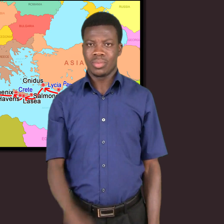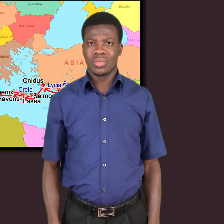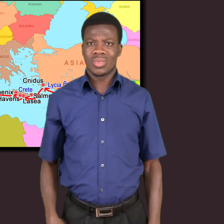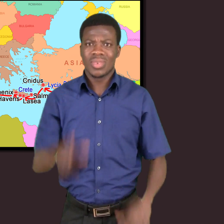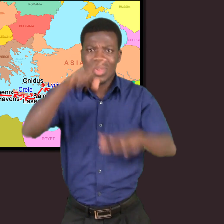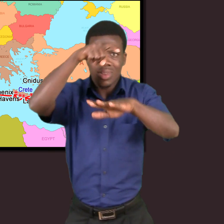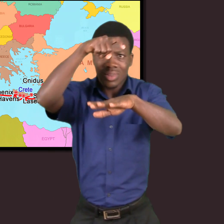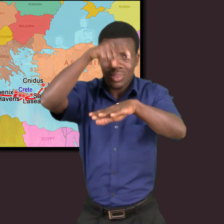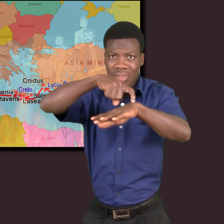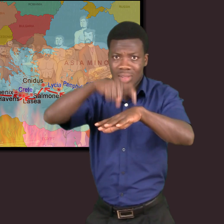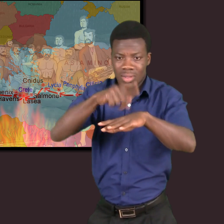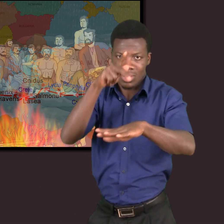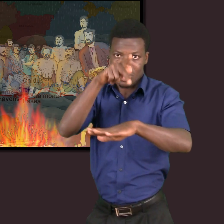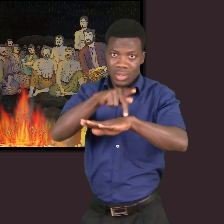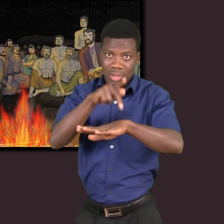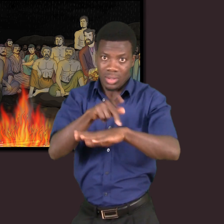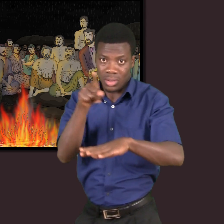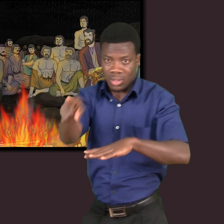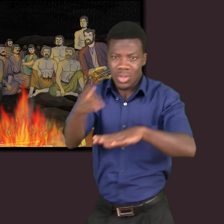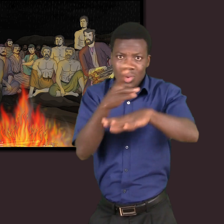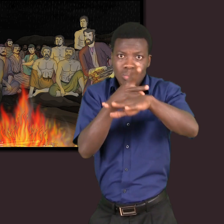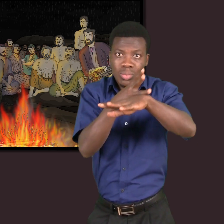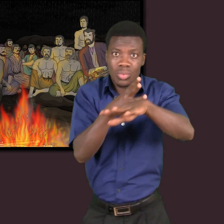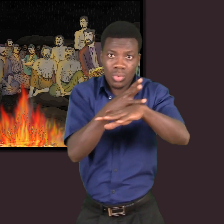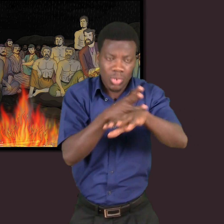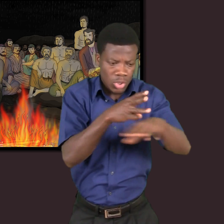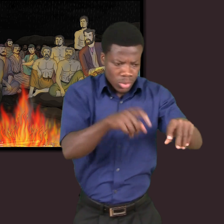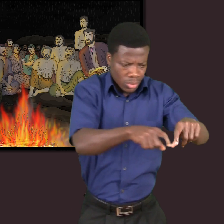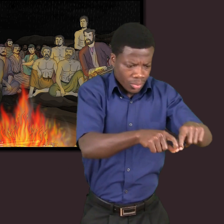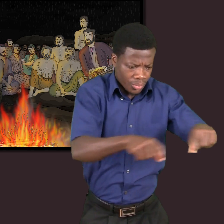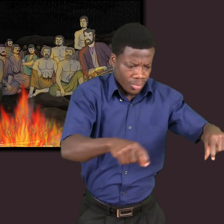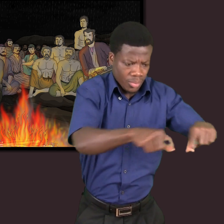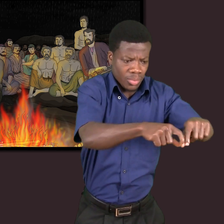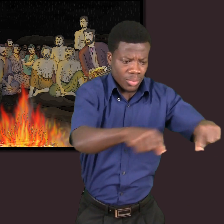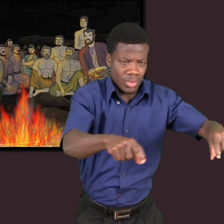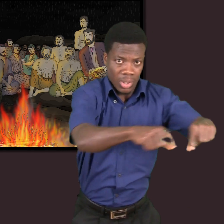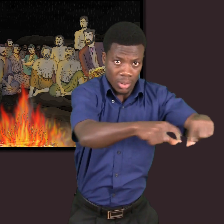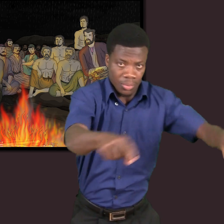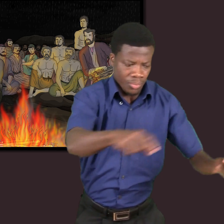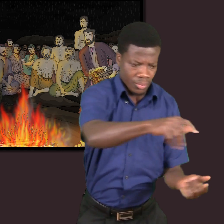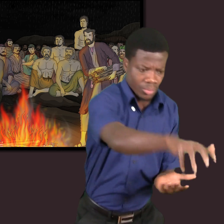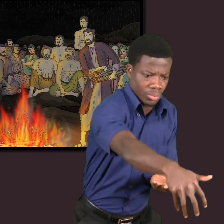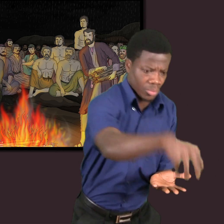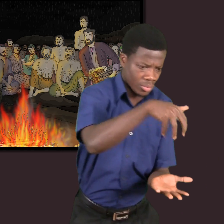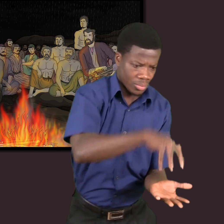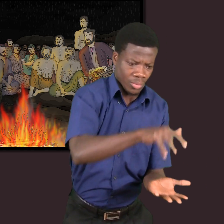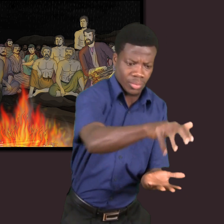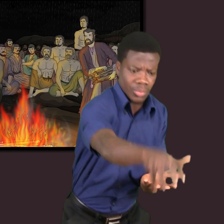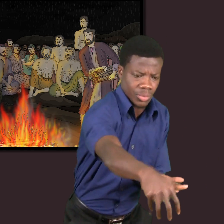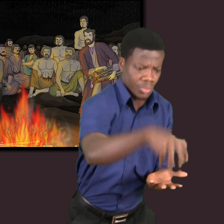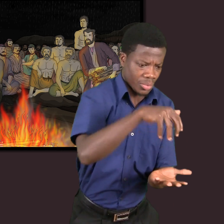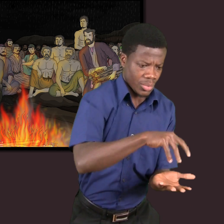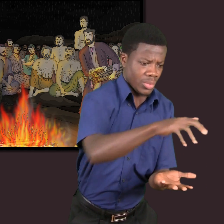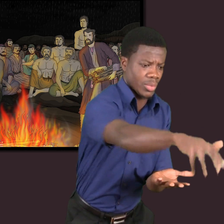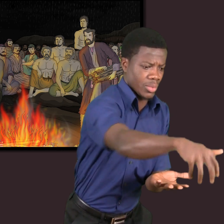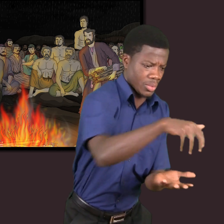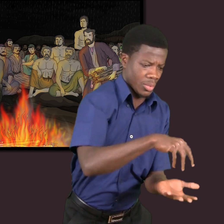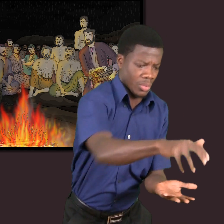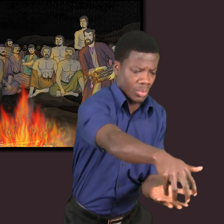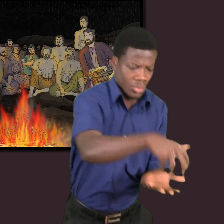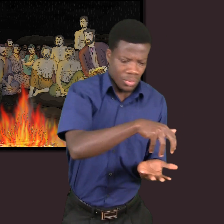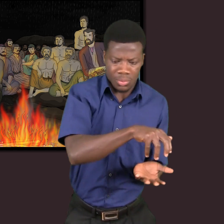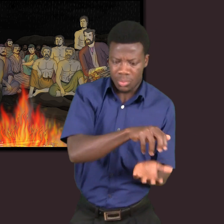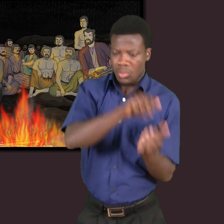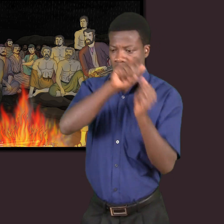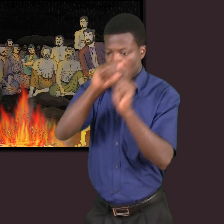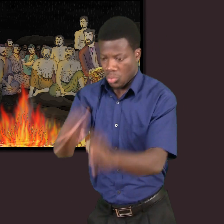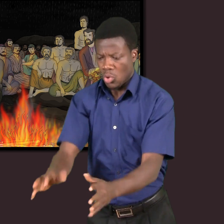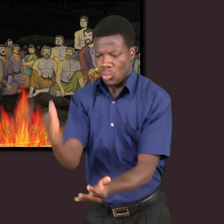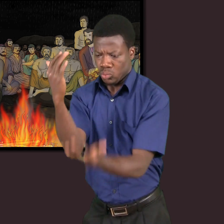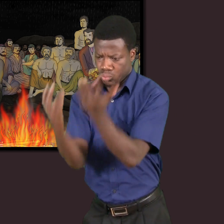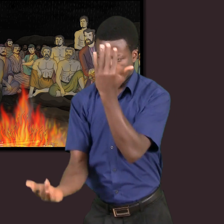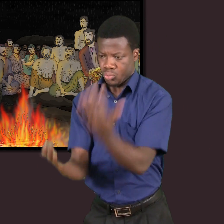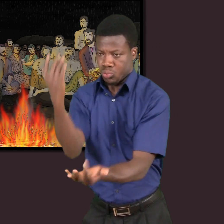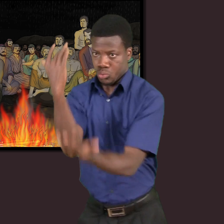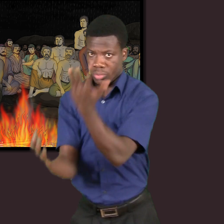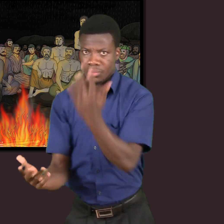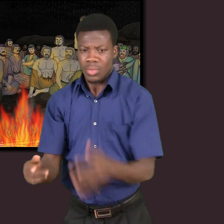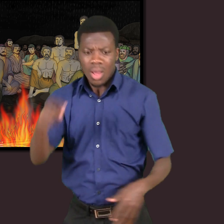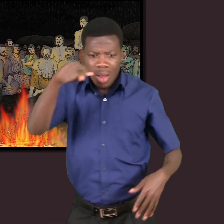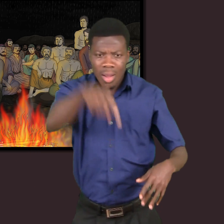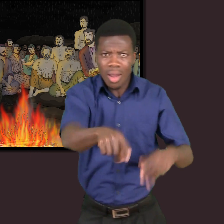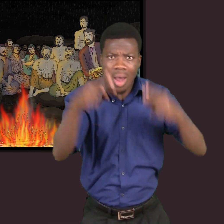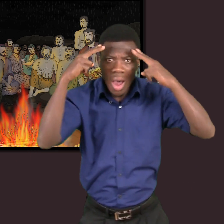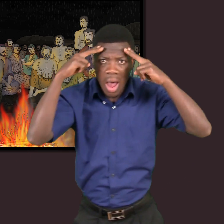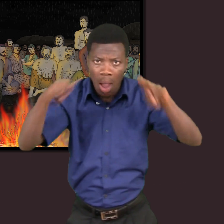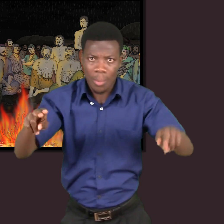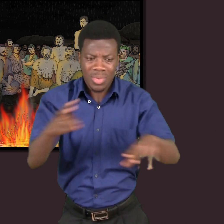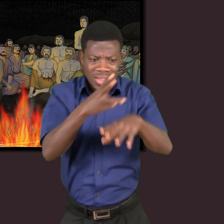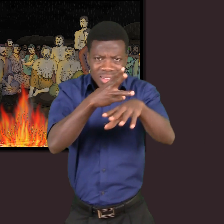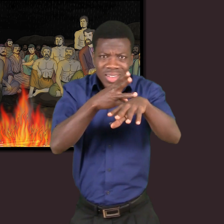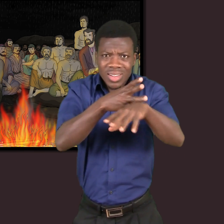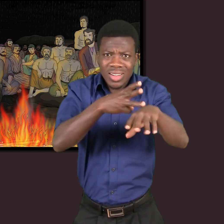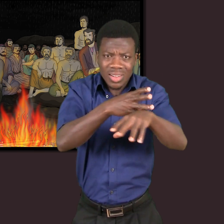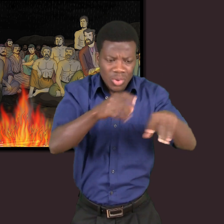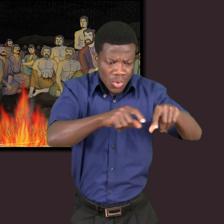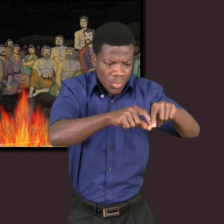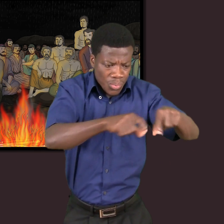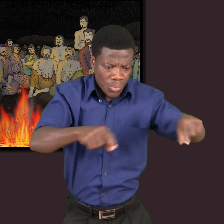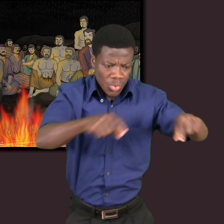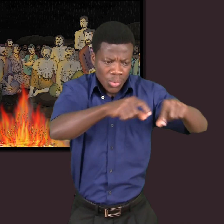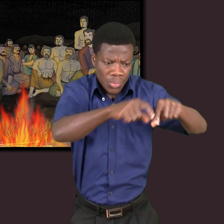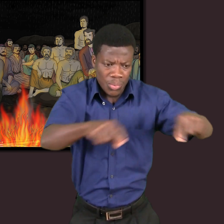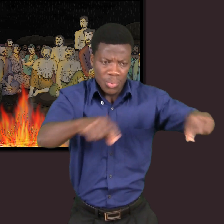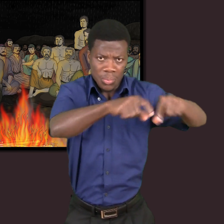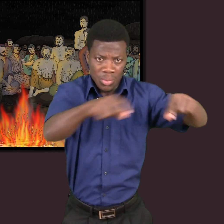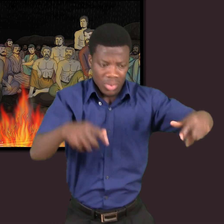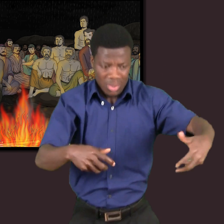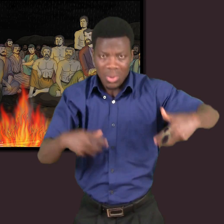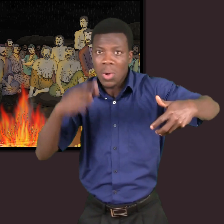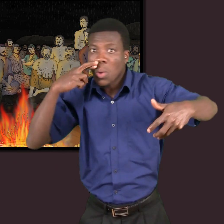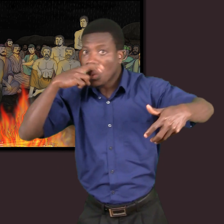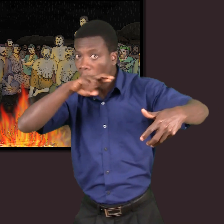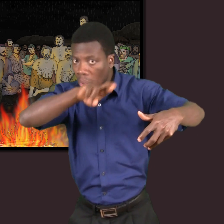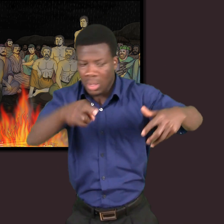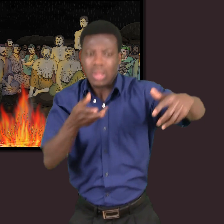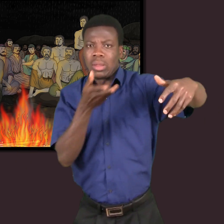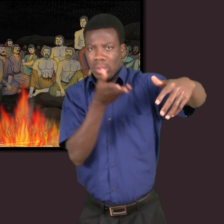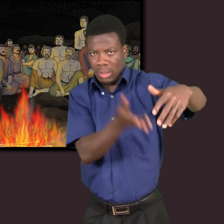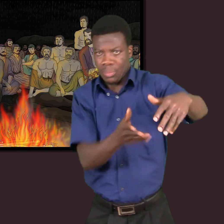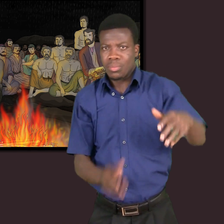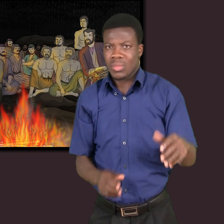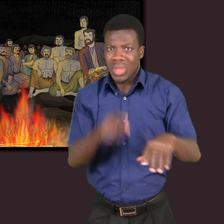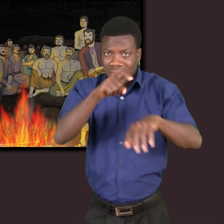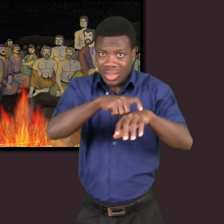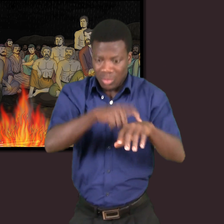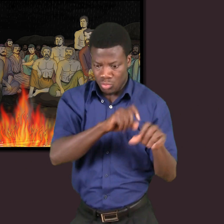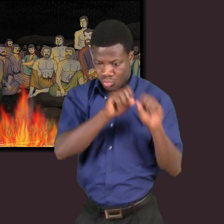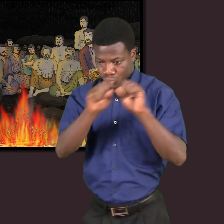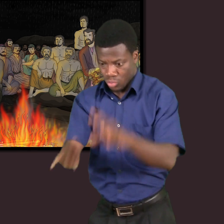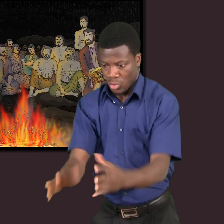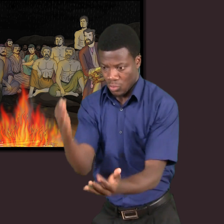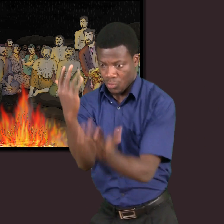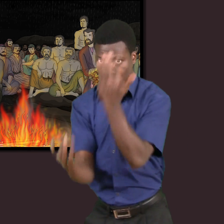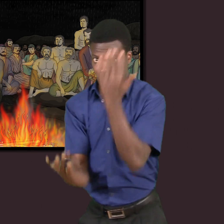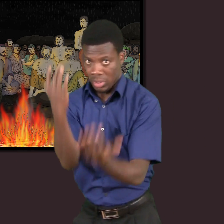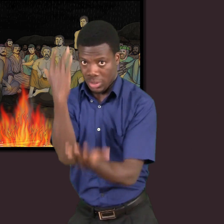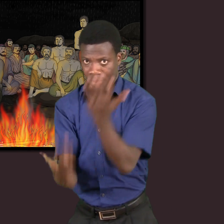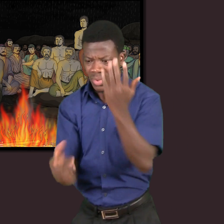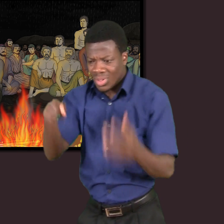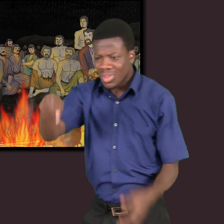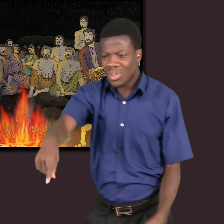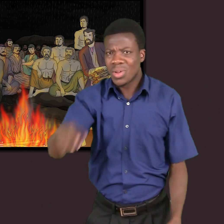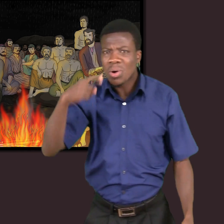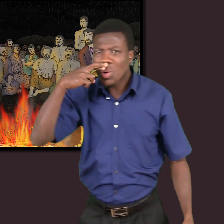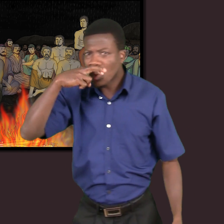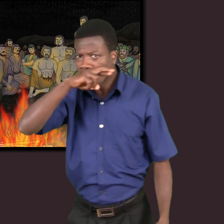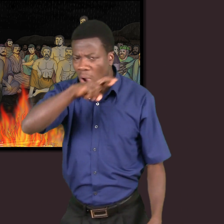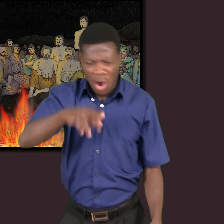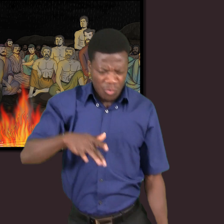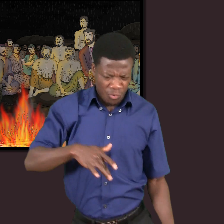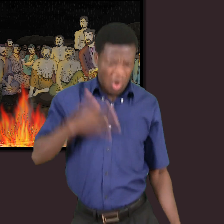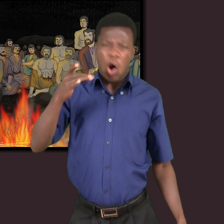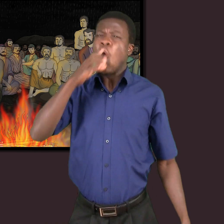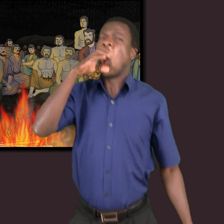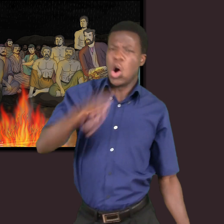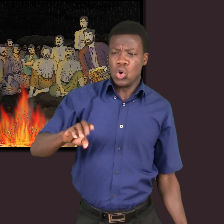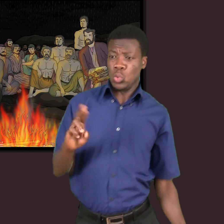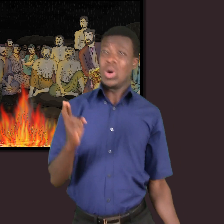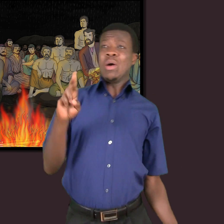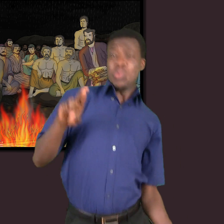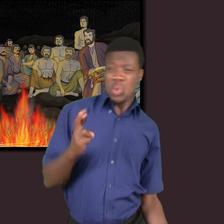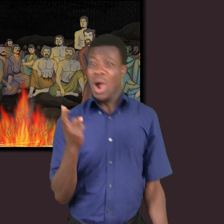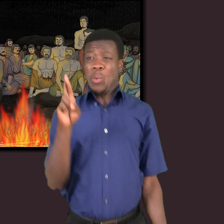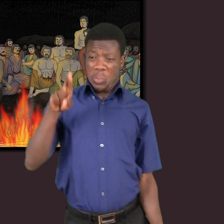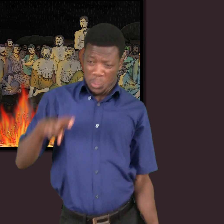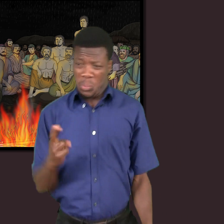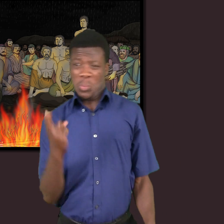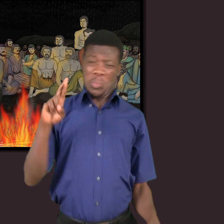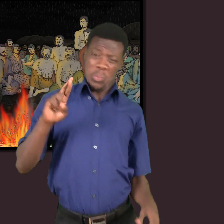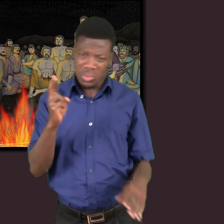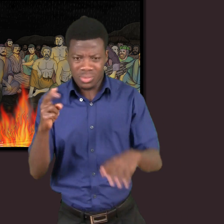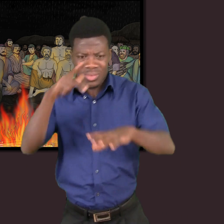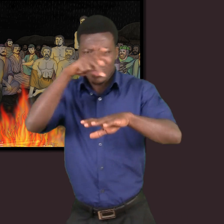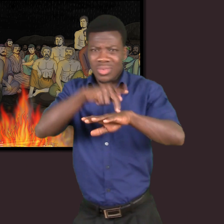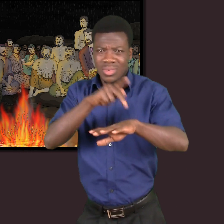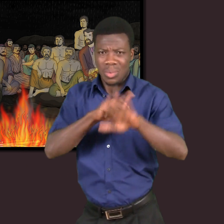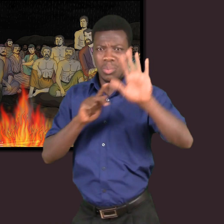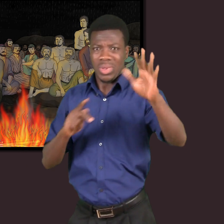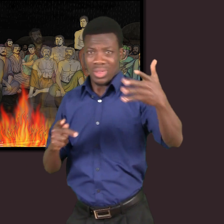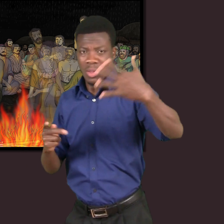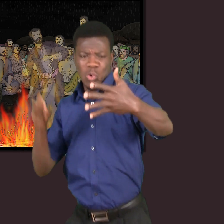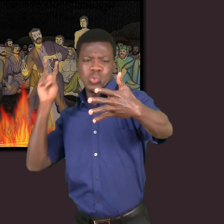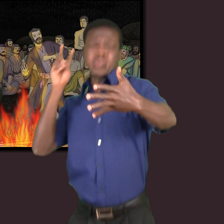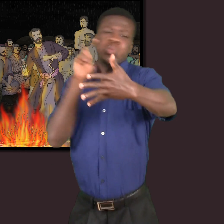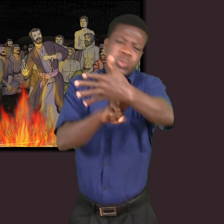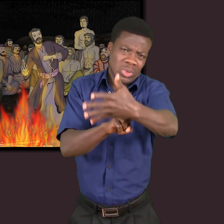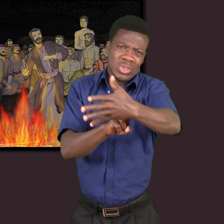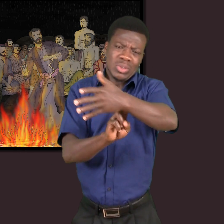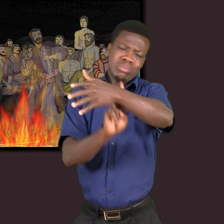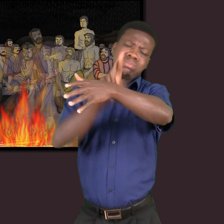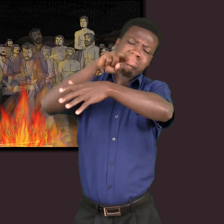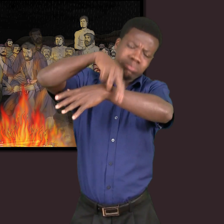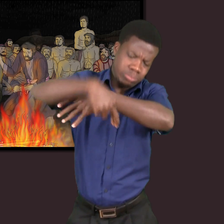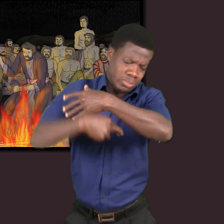They kindled a fire and welcomed all of us because it was raining and cold.